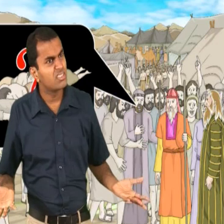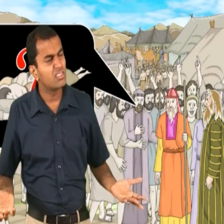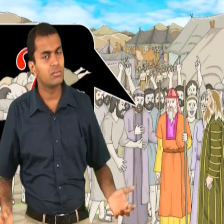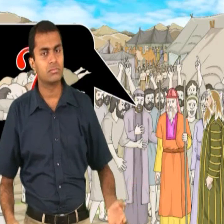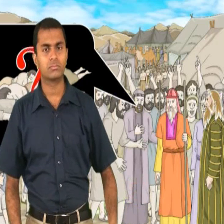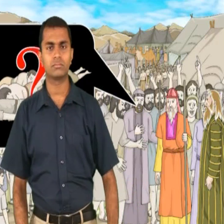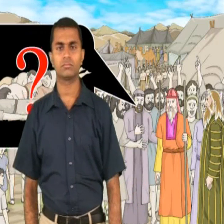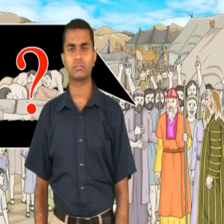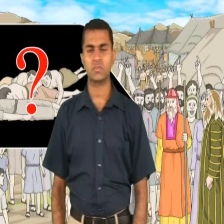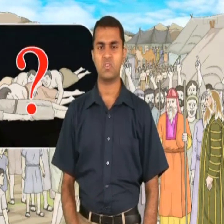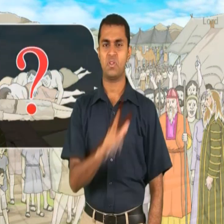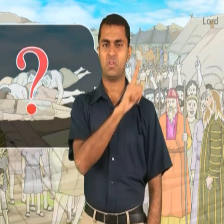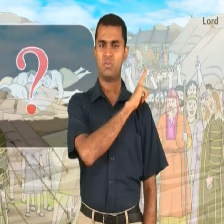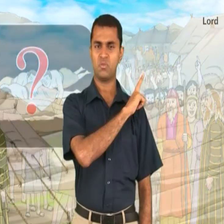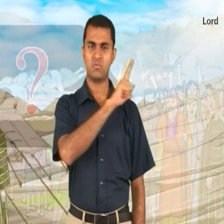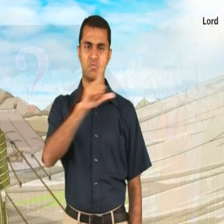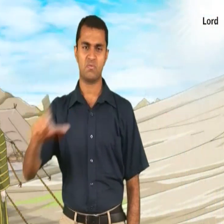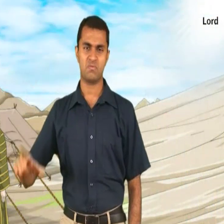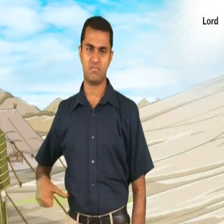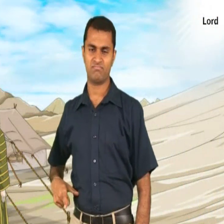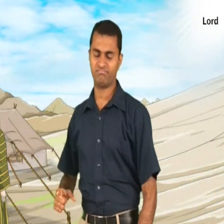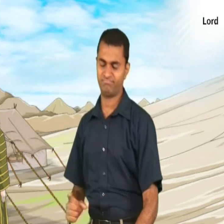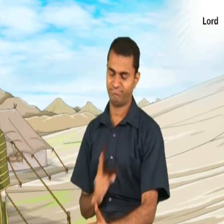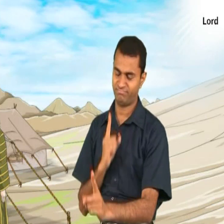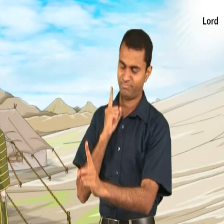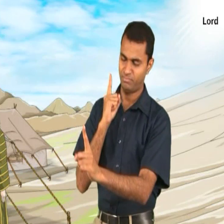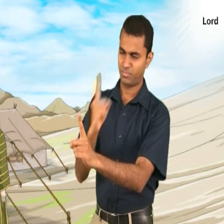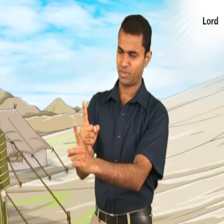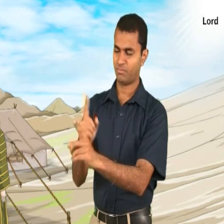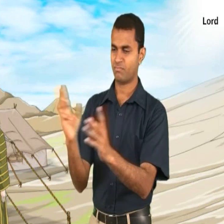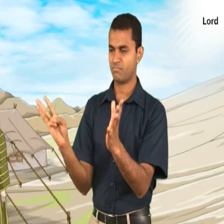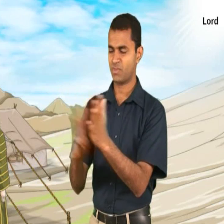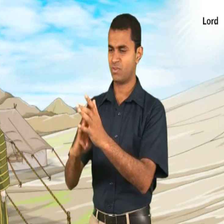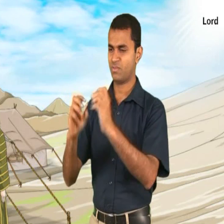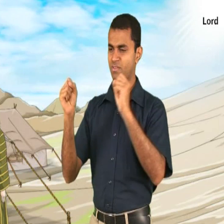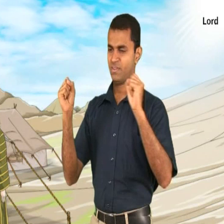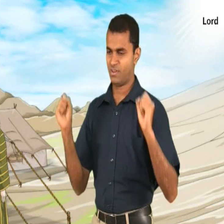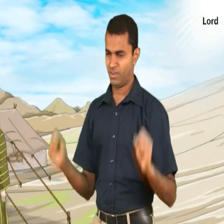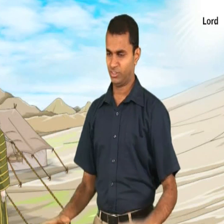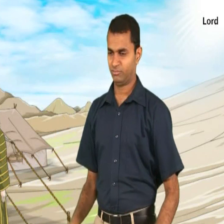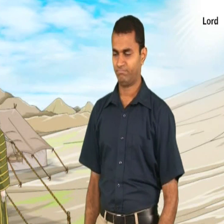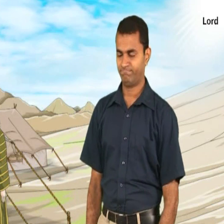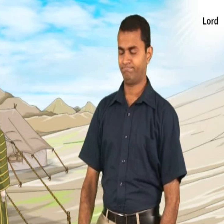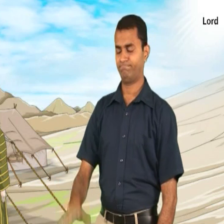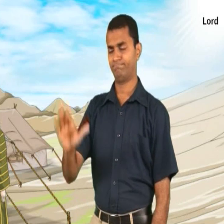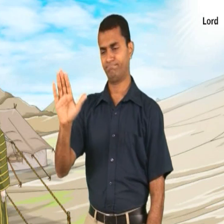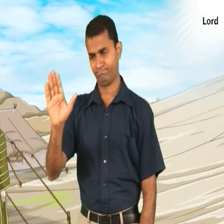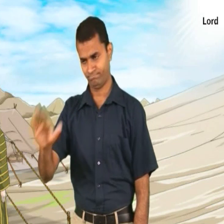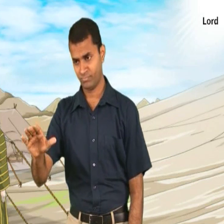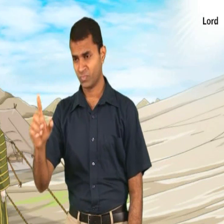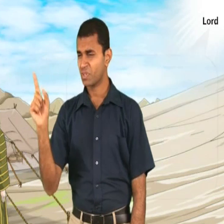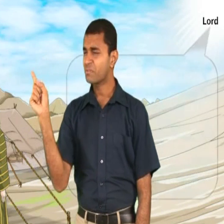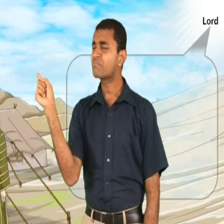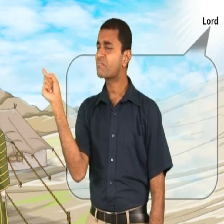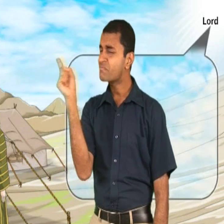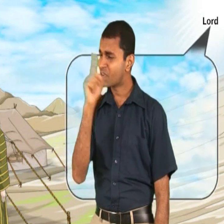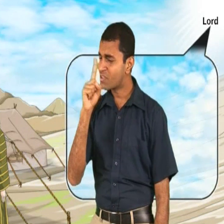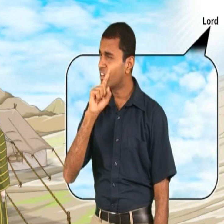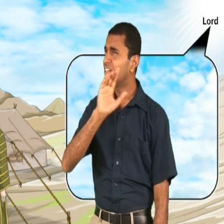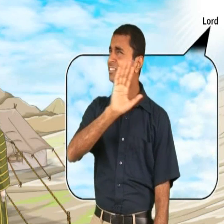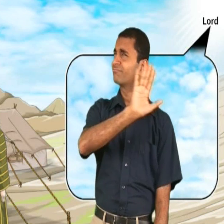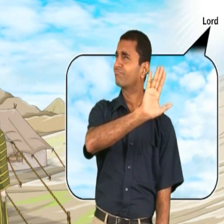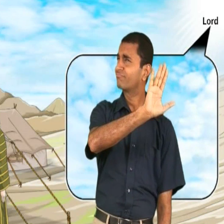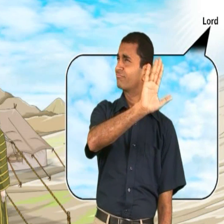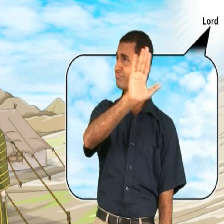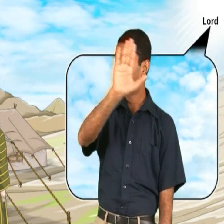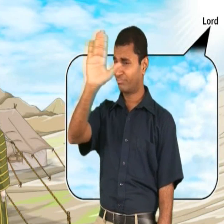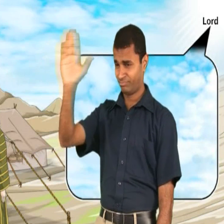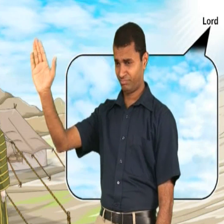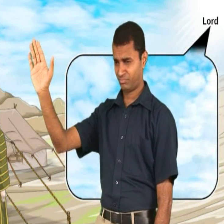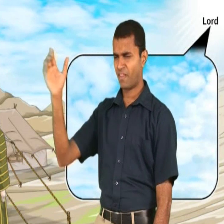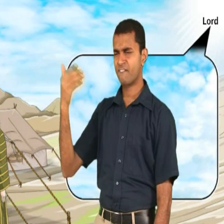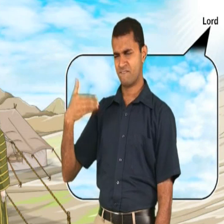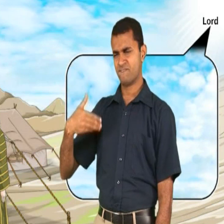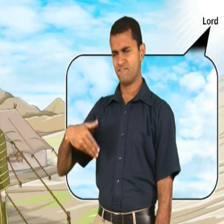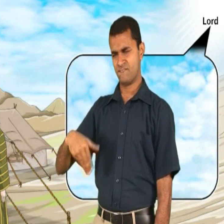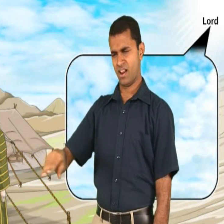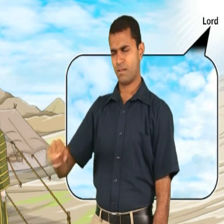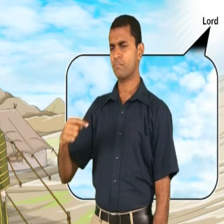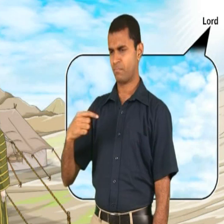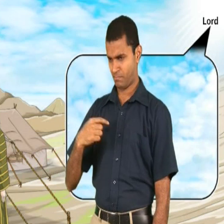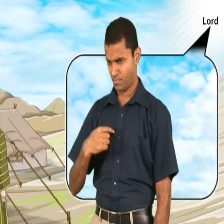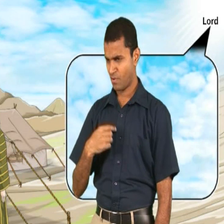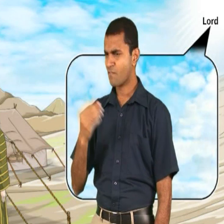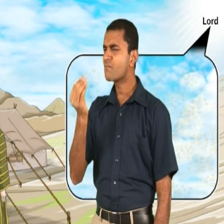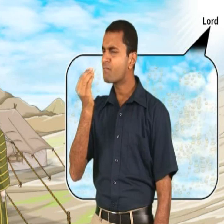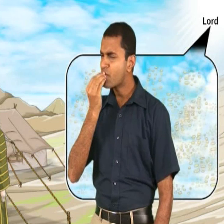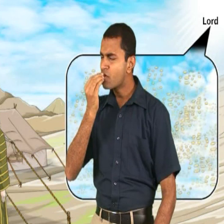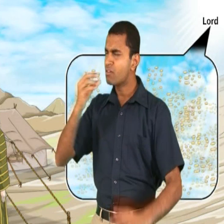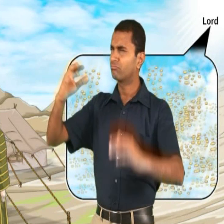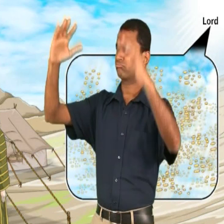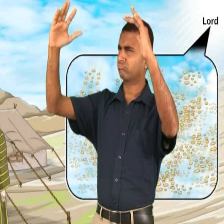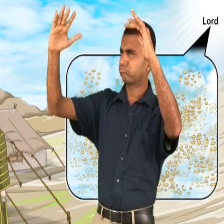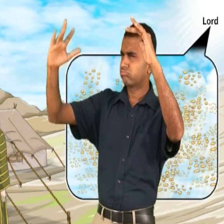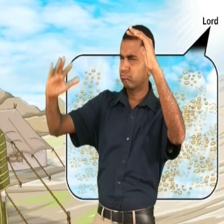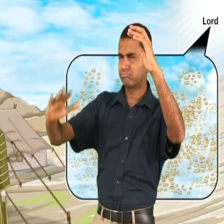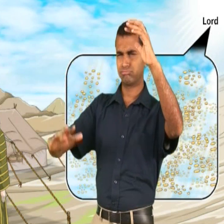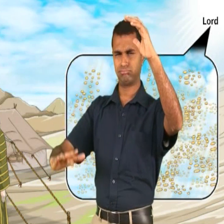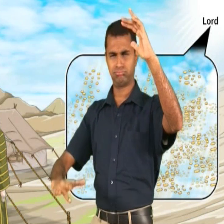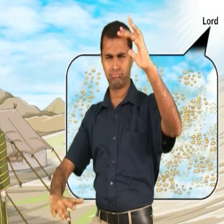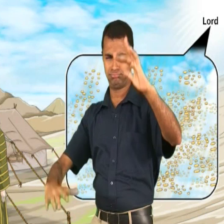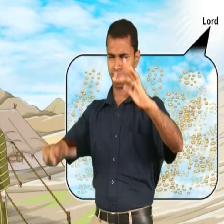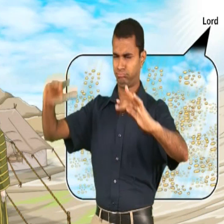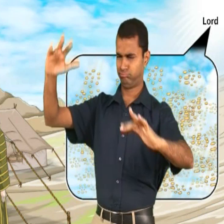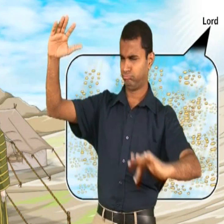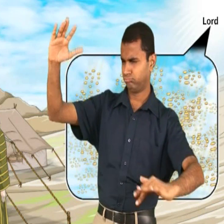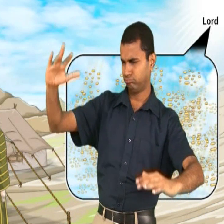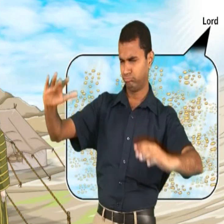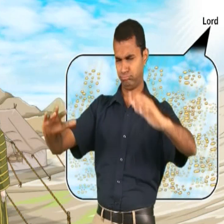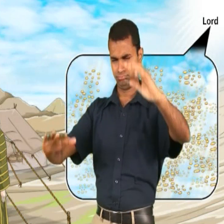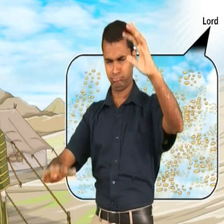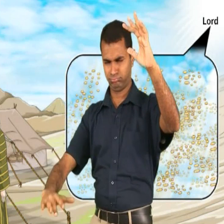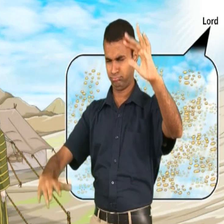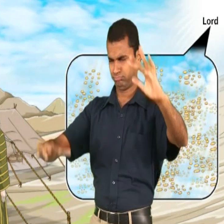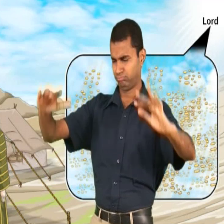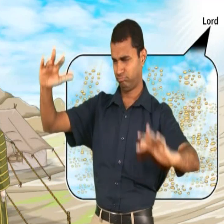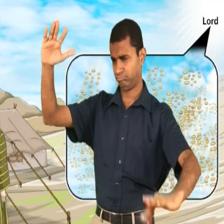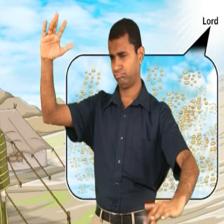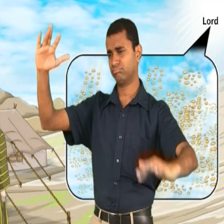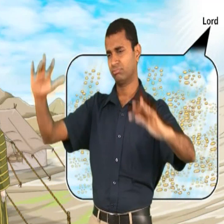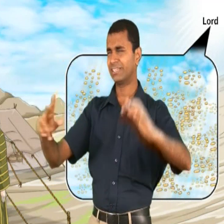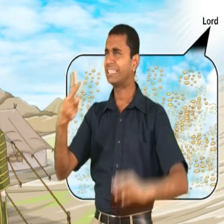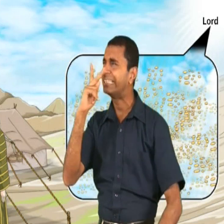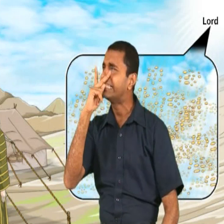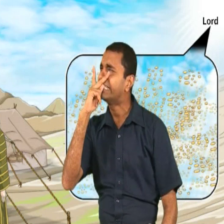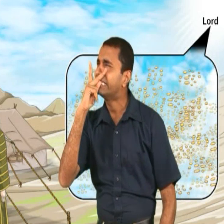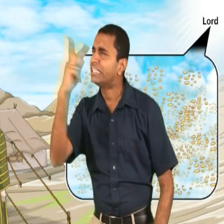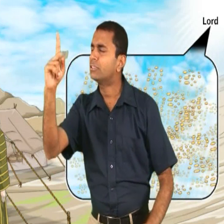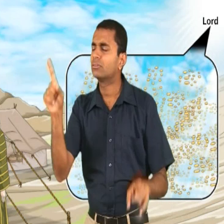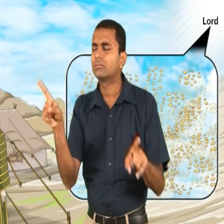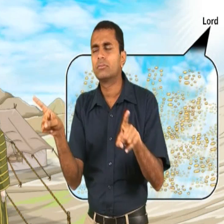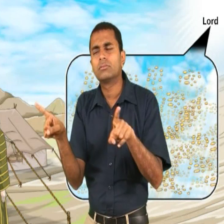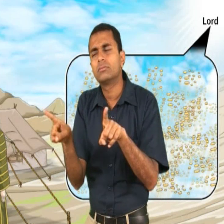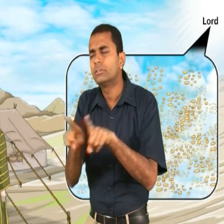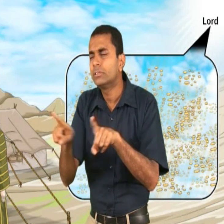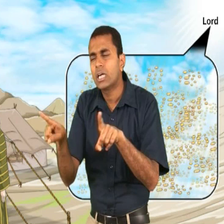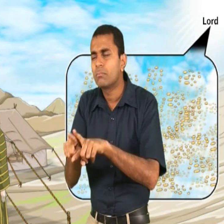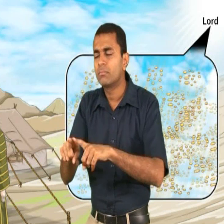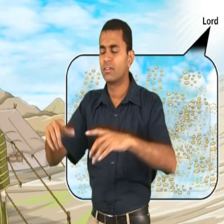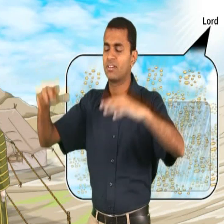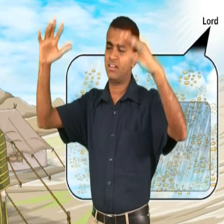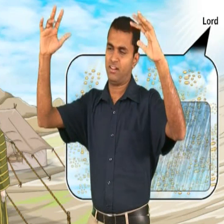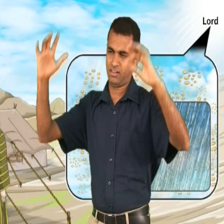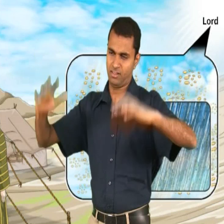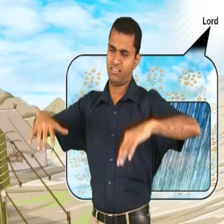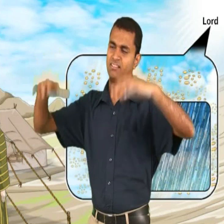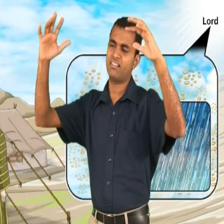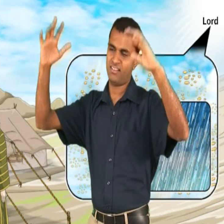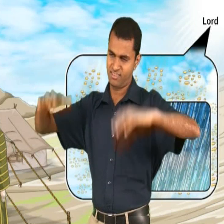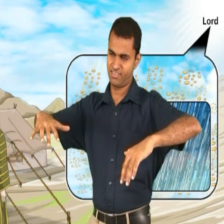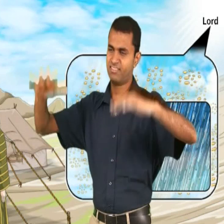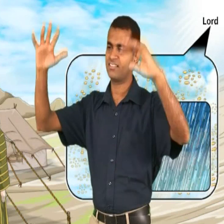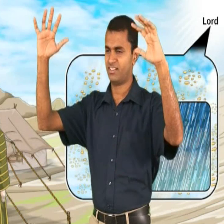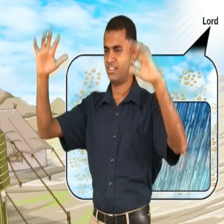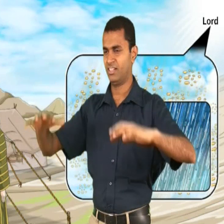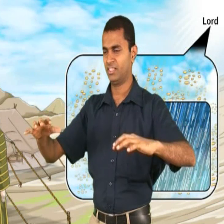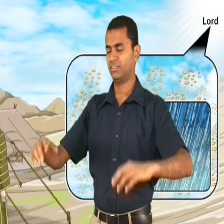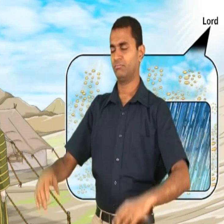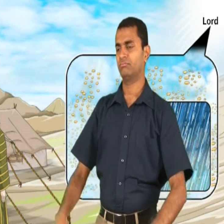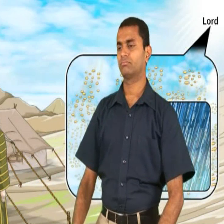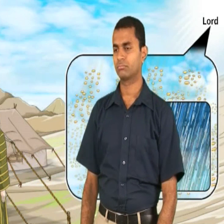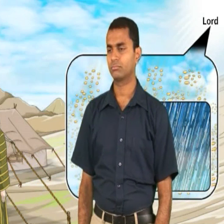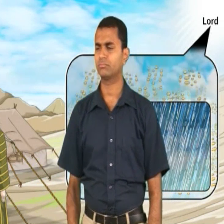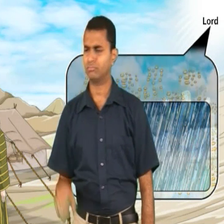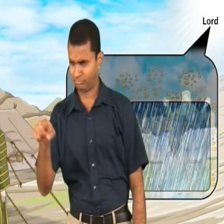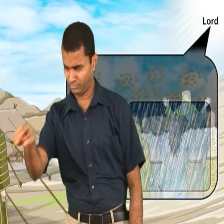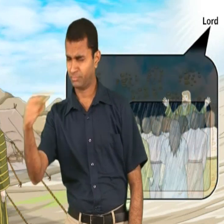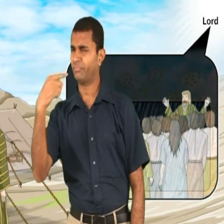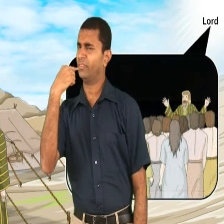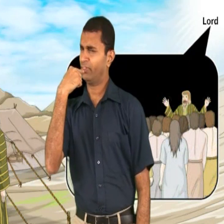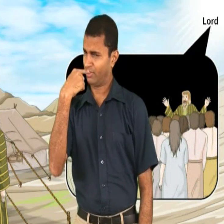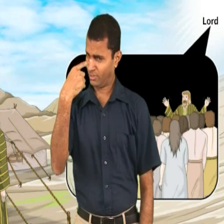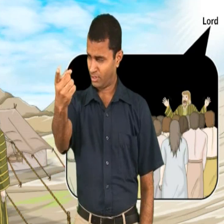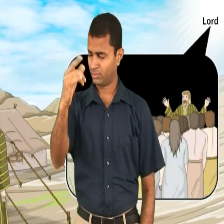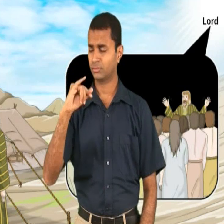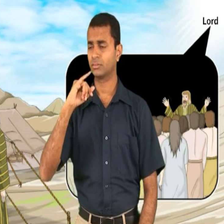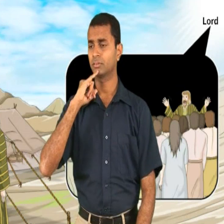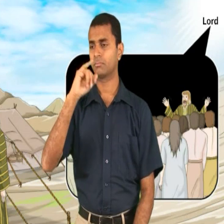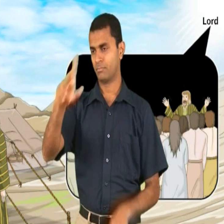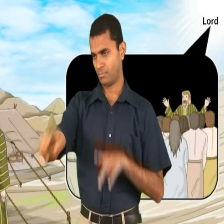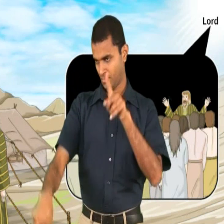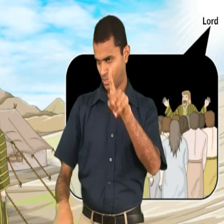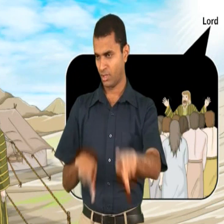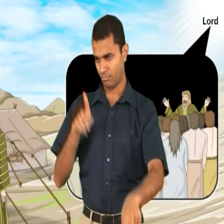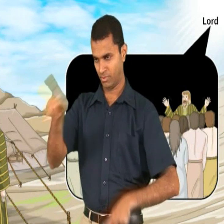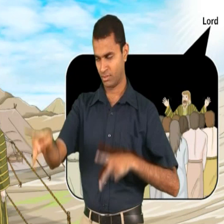Then the LORD said to Moses, “Behold, I will rain down bread from heaven for you.